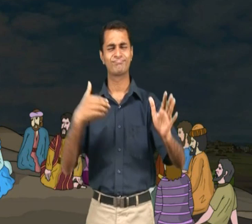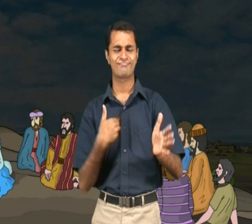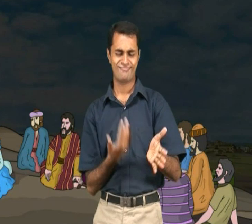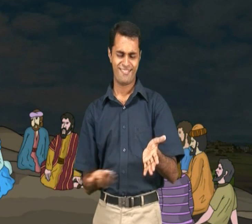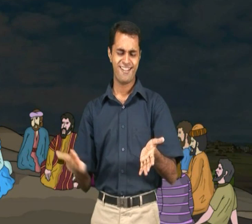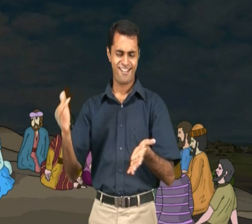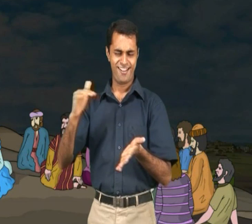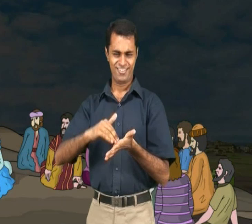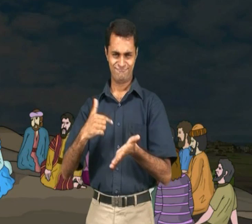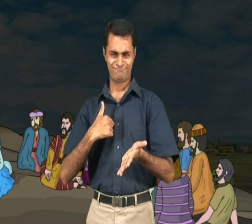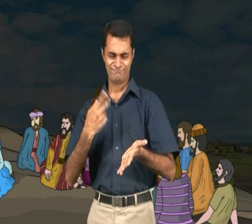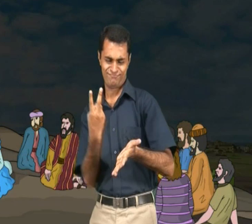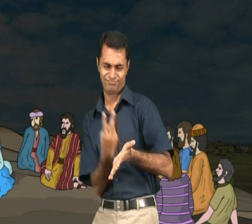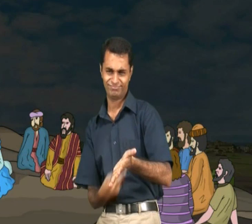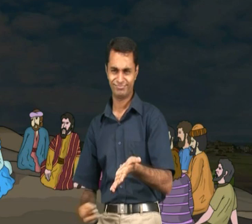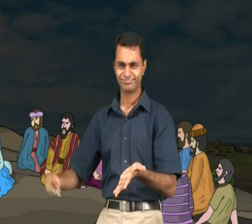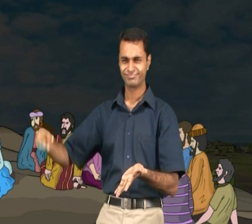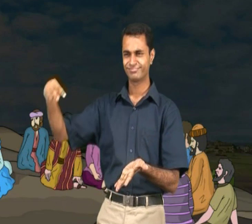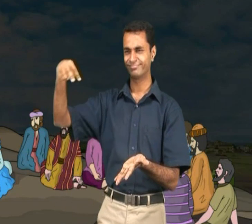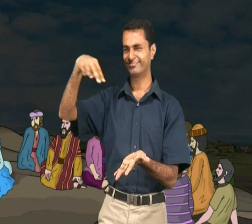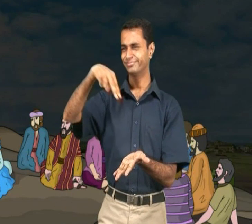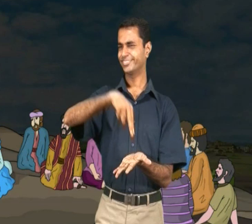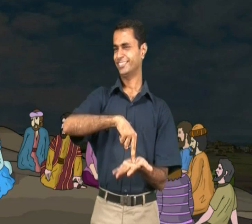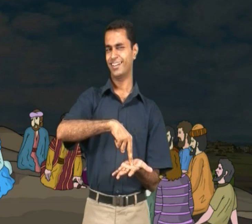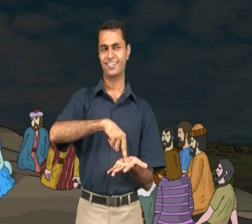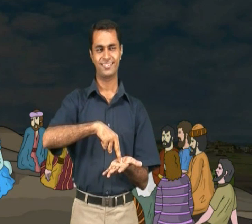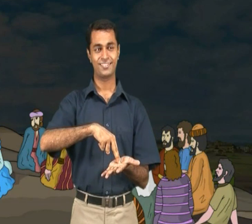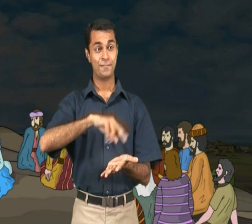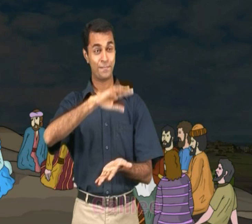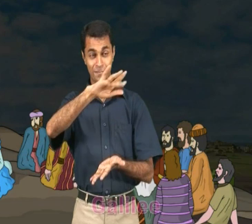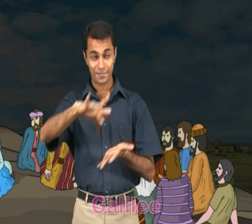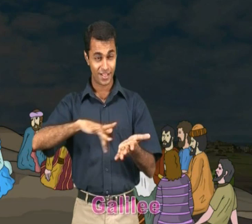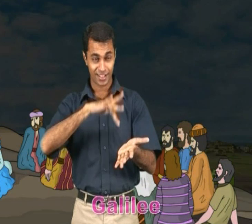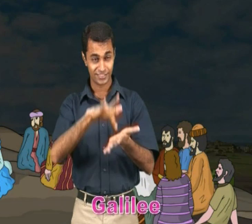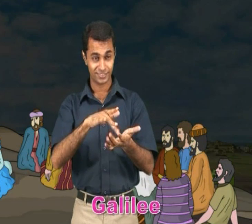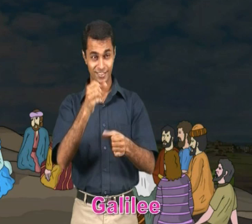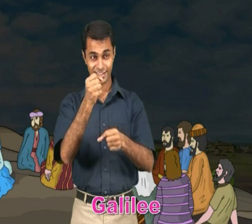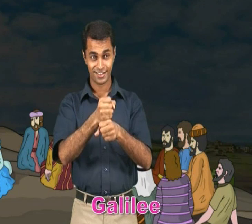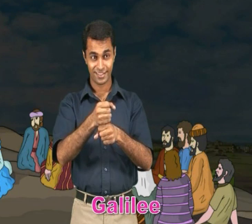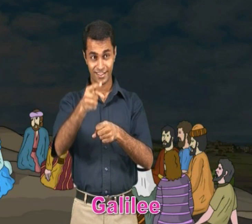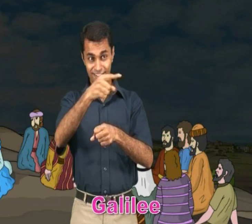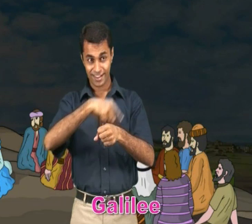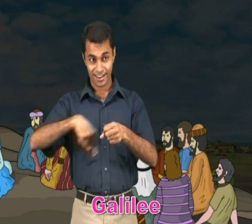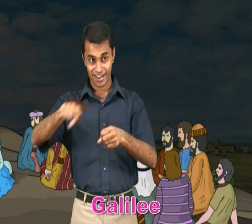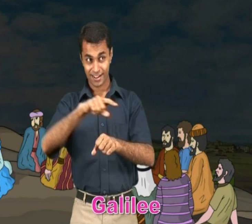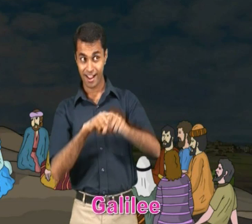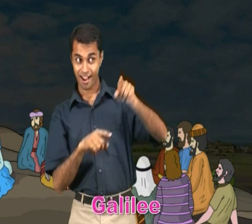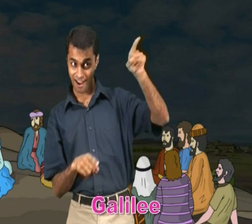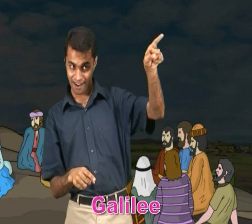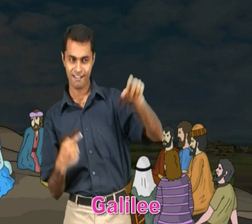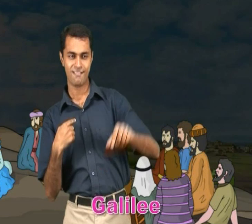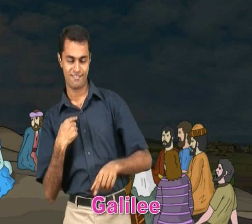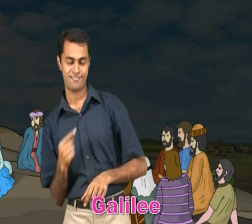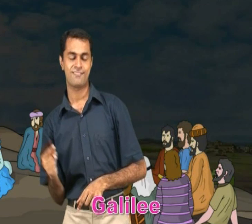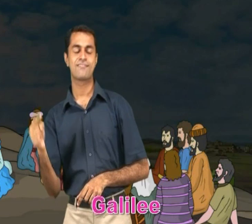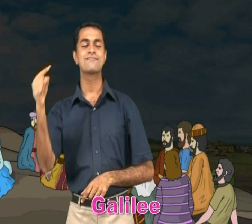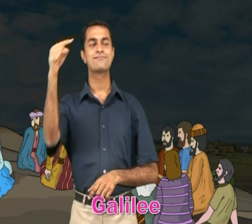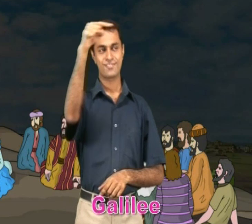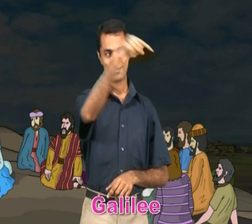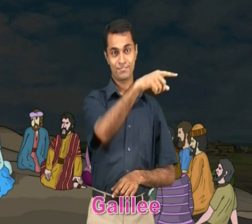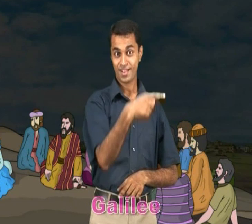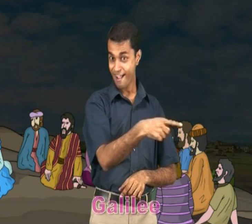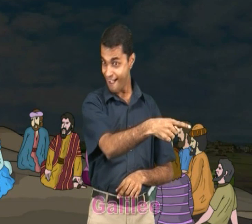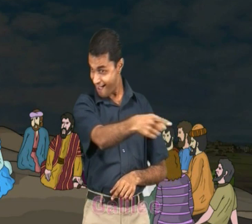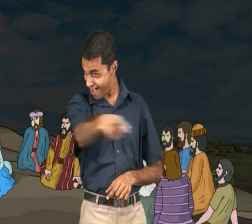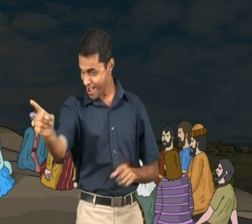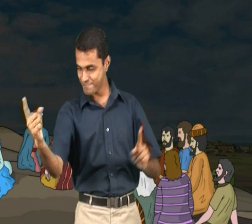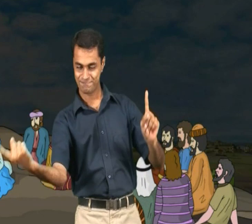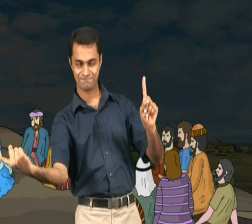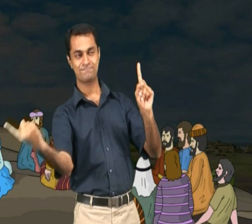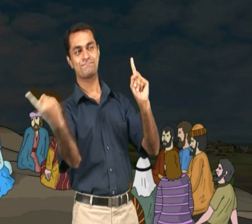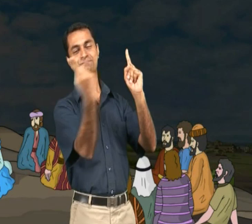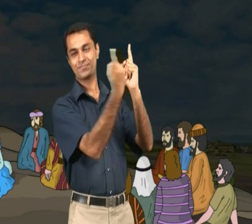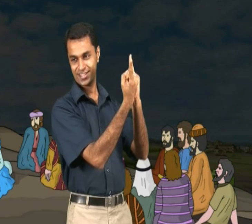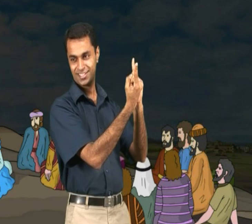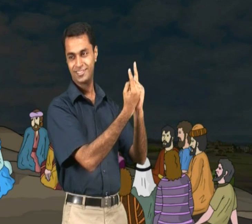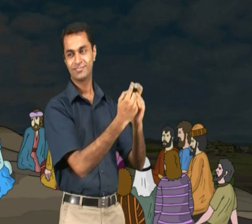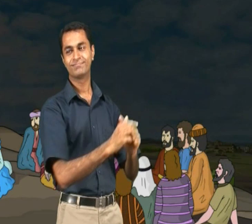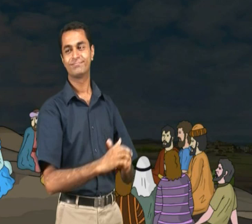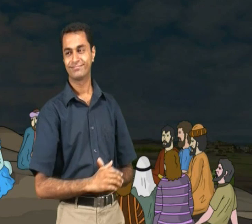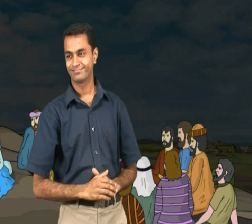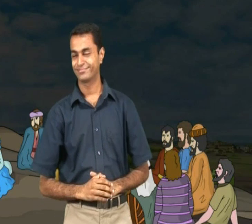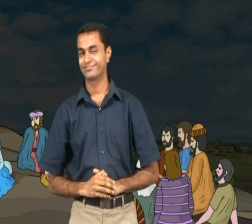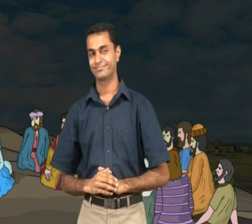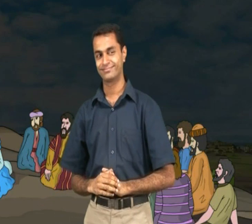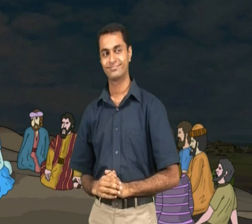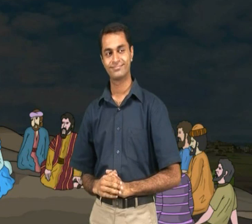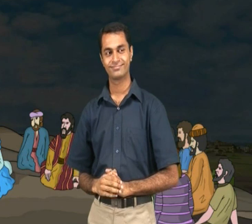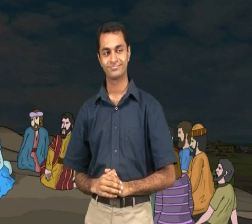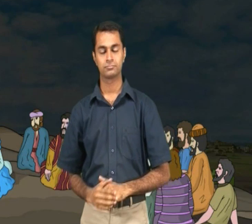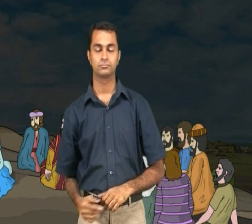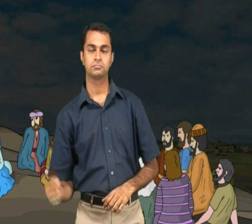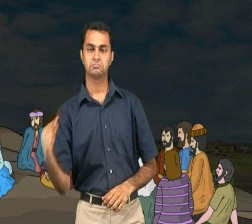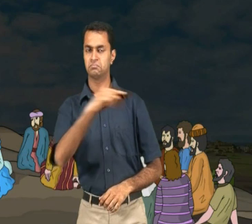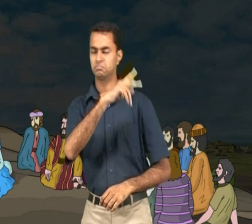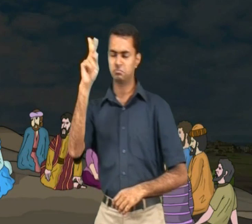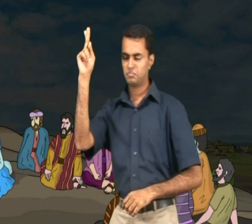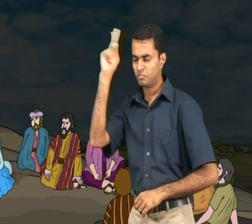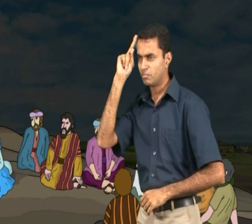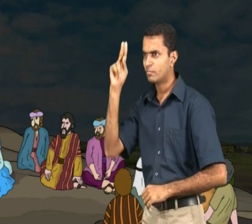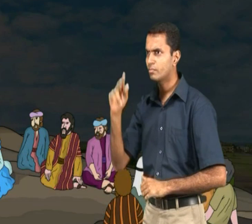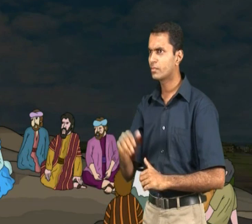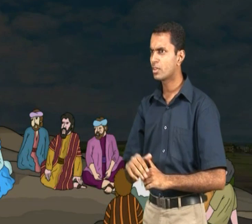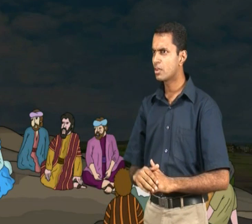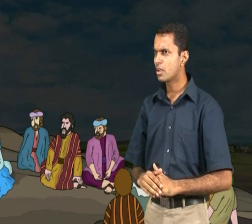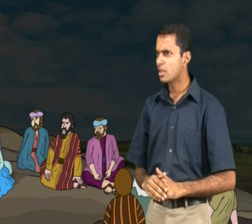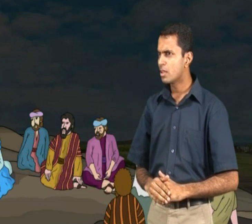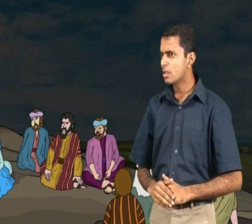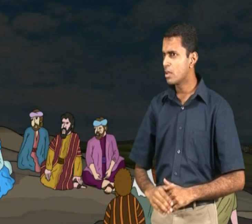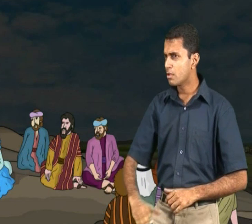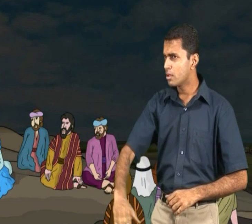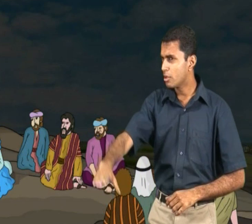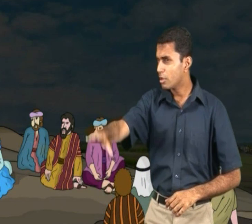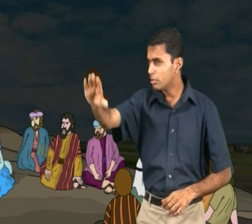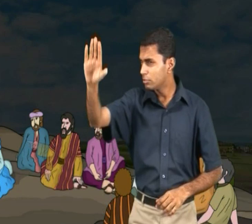But after I have risen, I will go ahead of you into Galilee.”